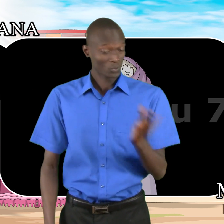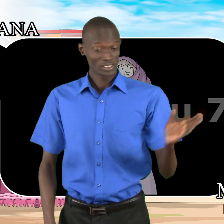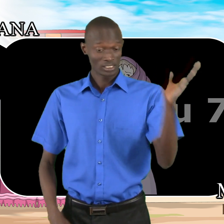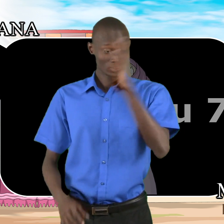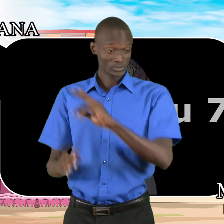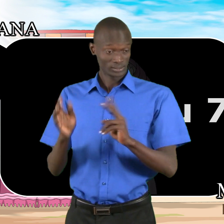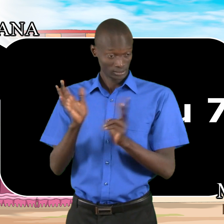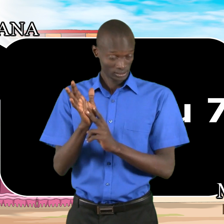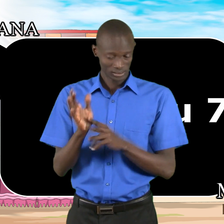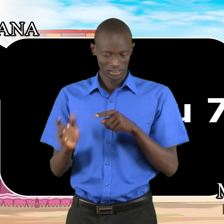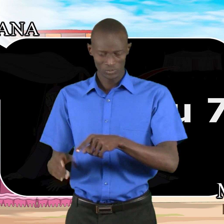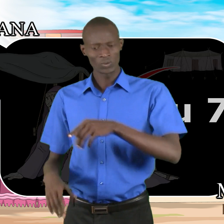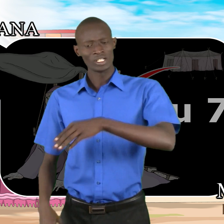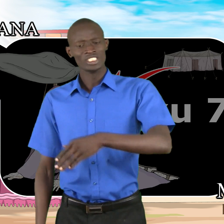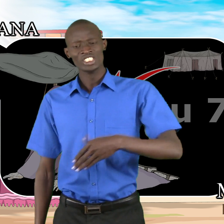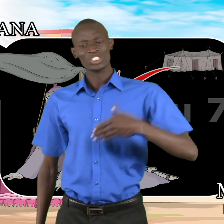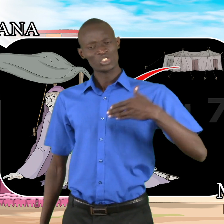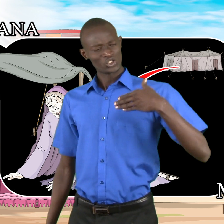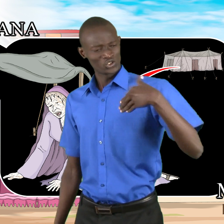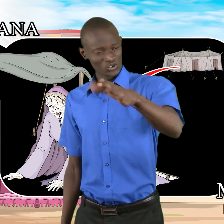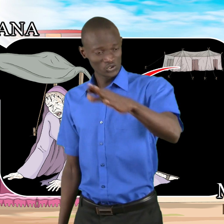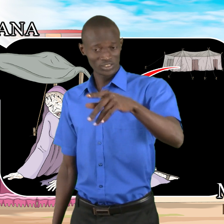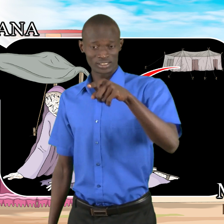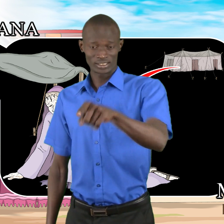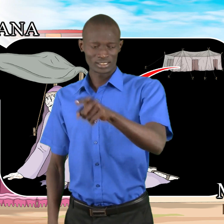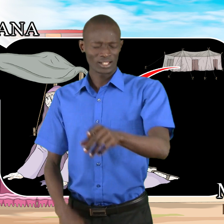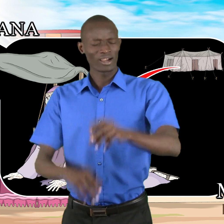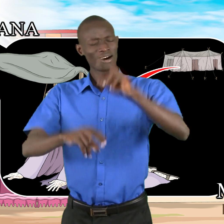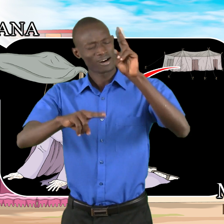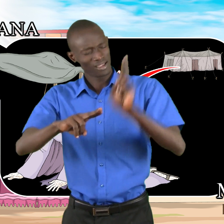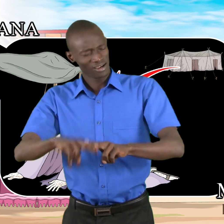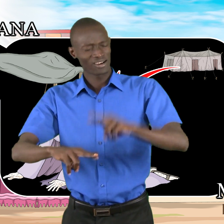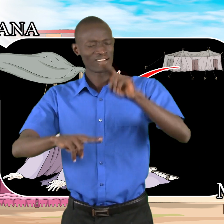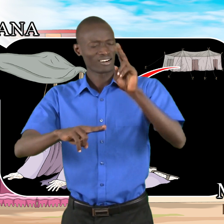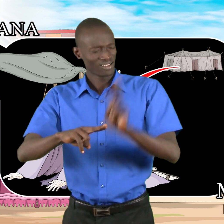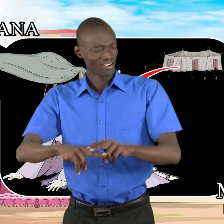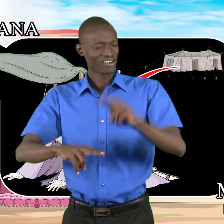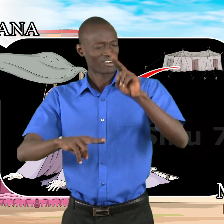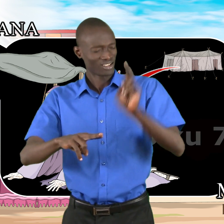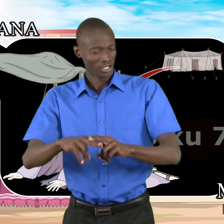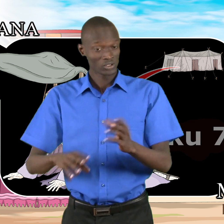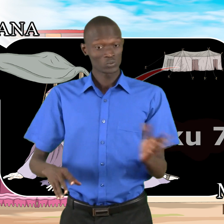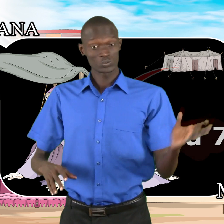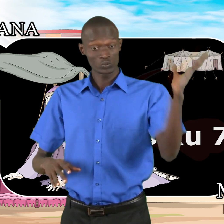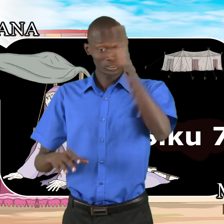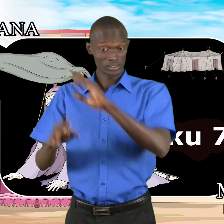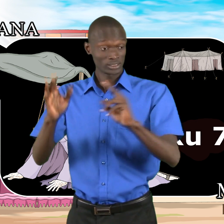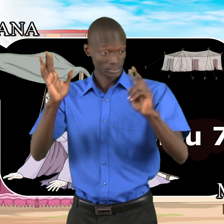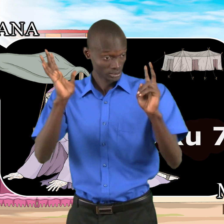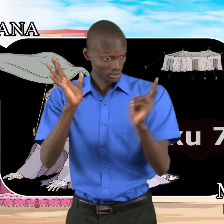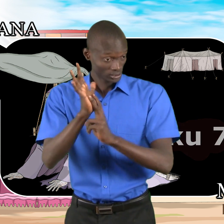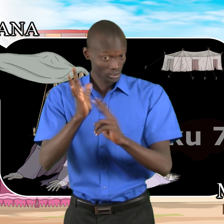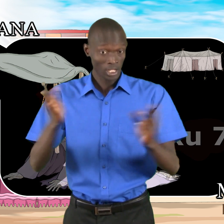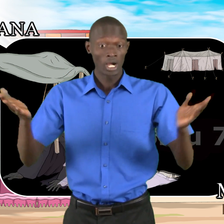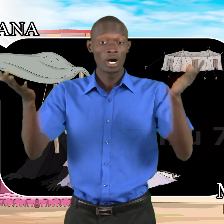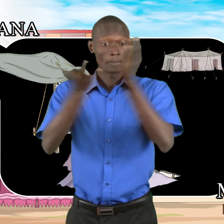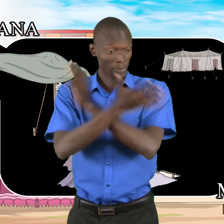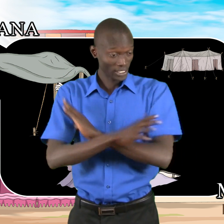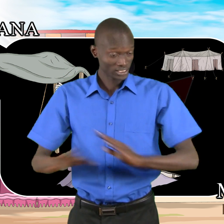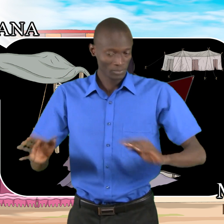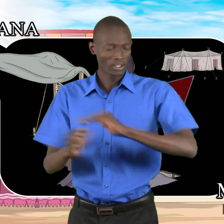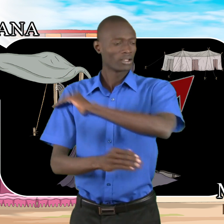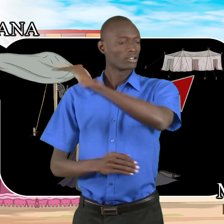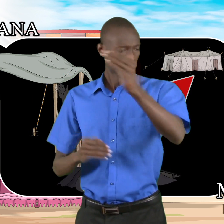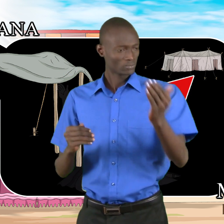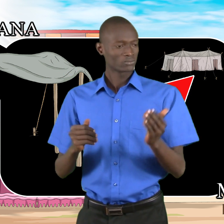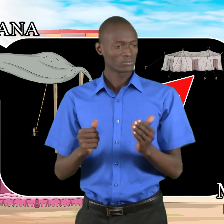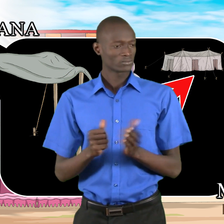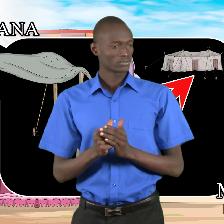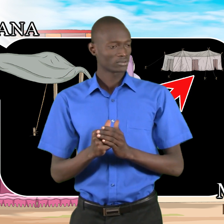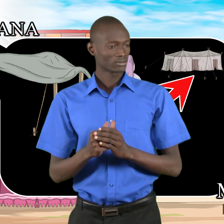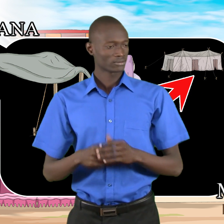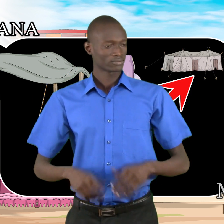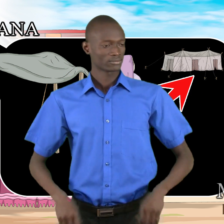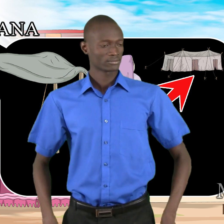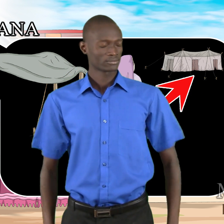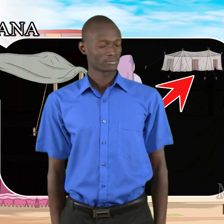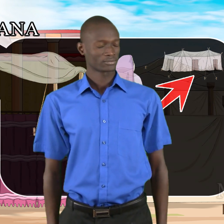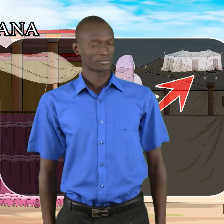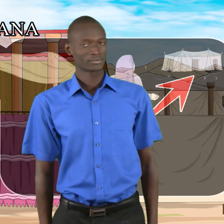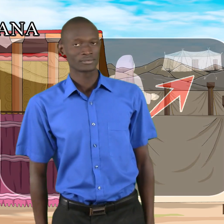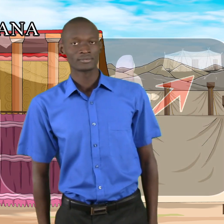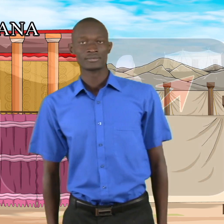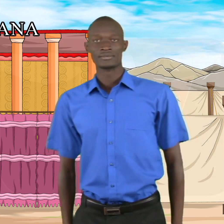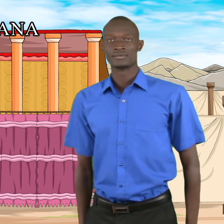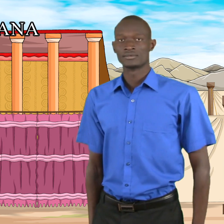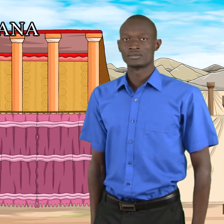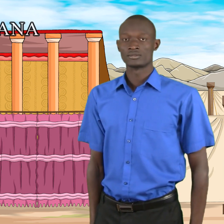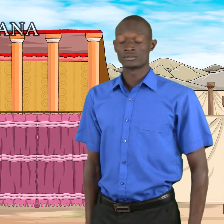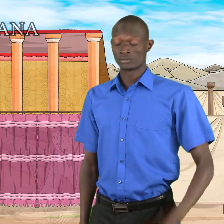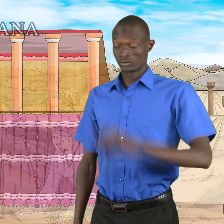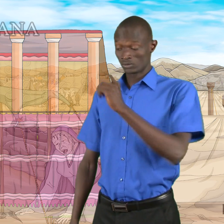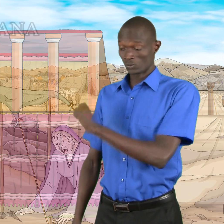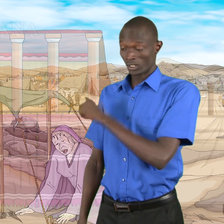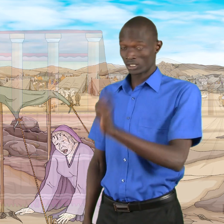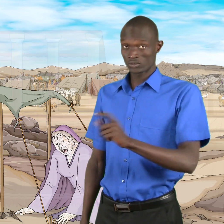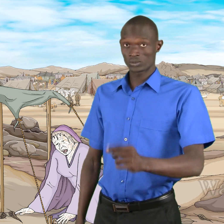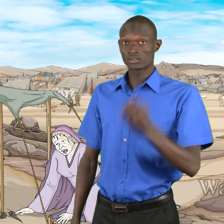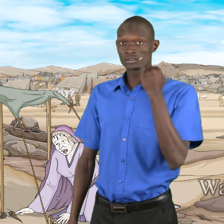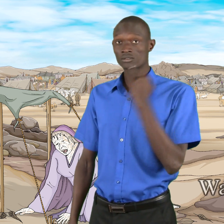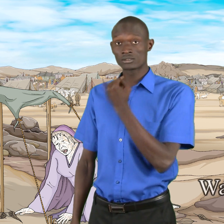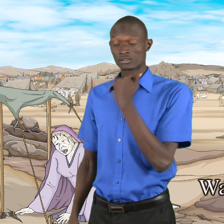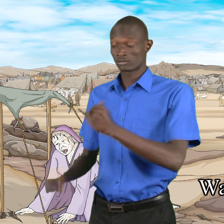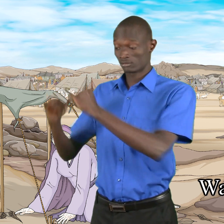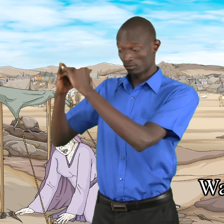Let her be confined outside the camp for seven days; after that she may be brought back in.”